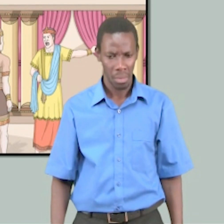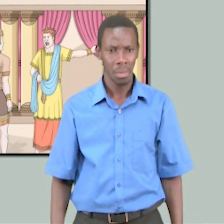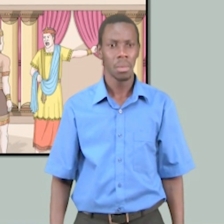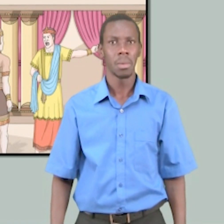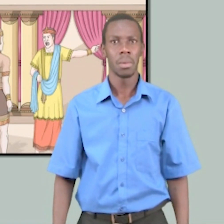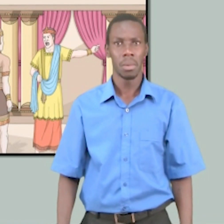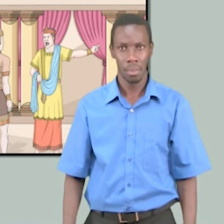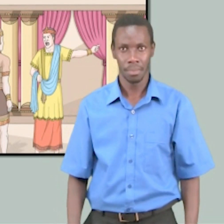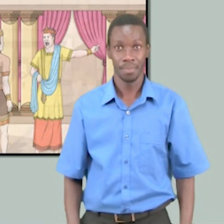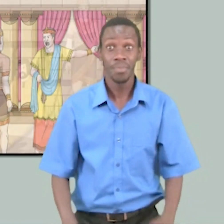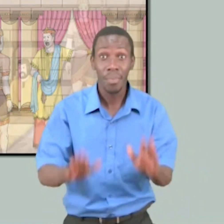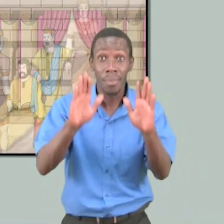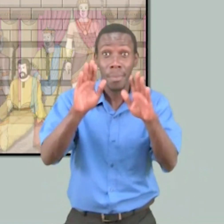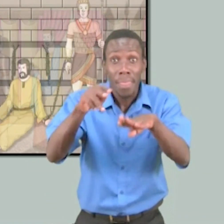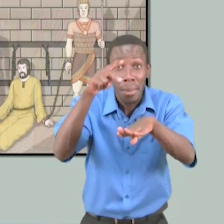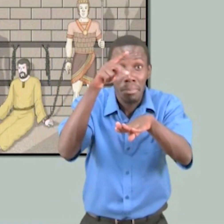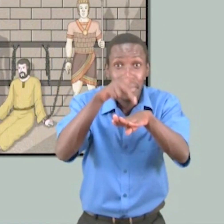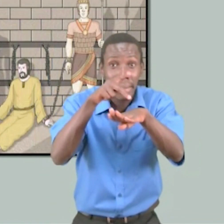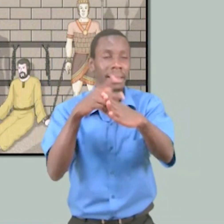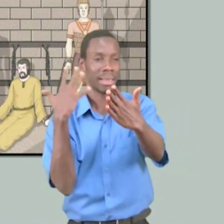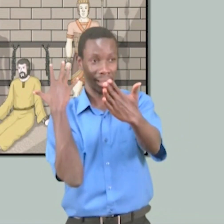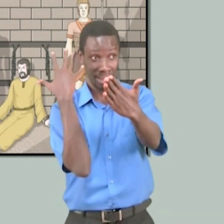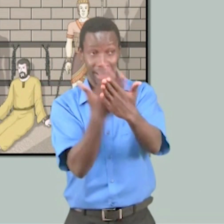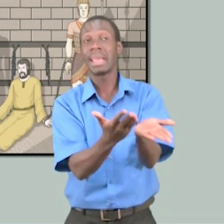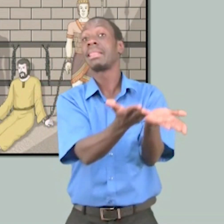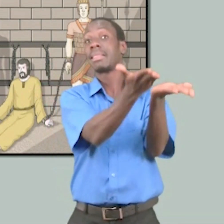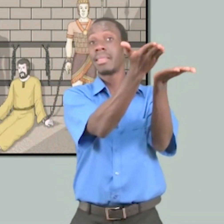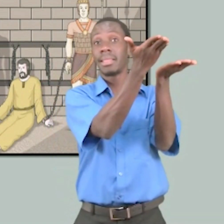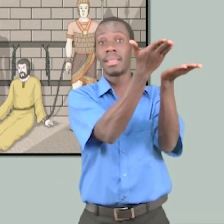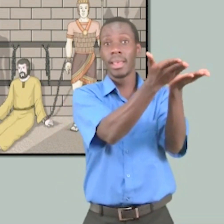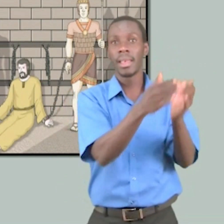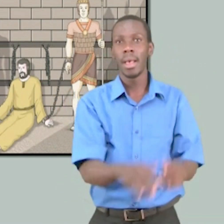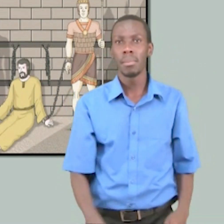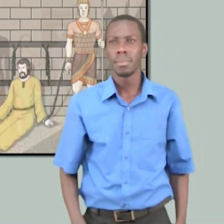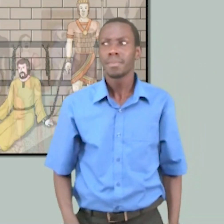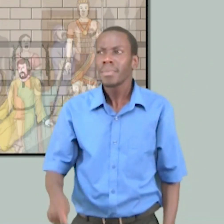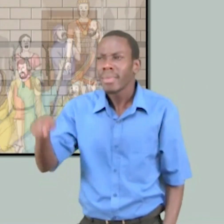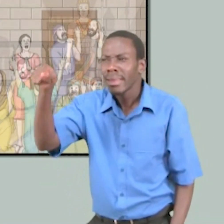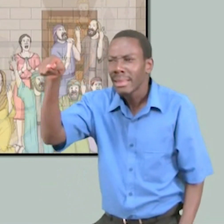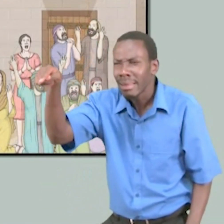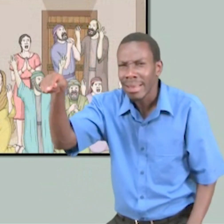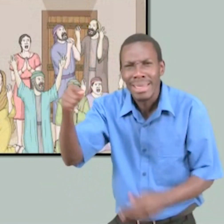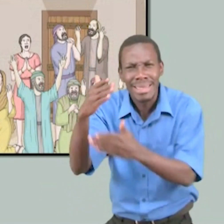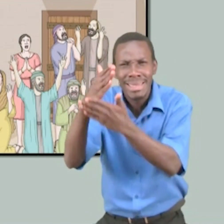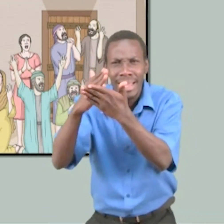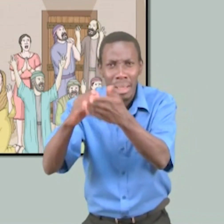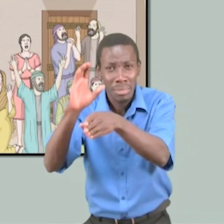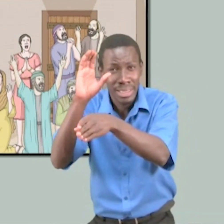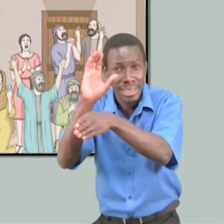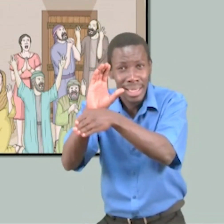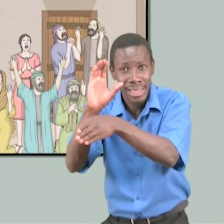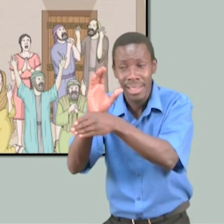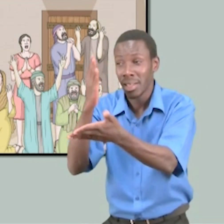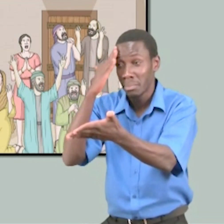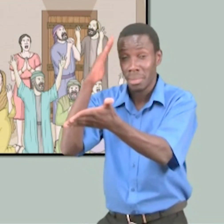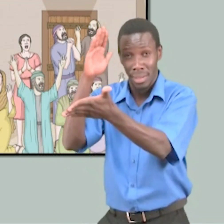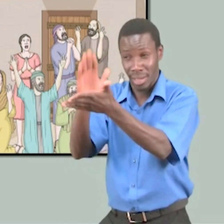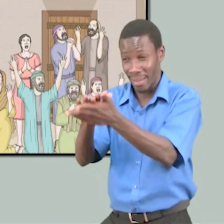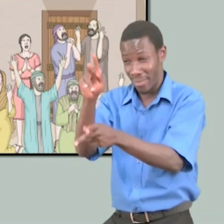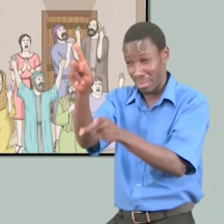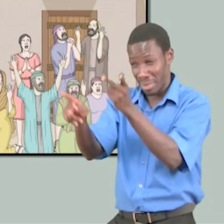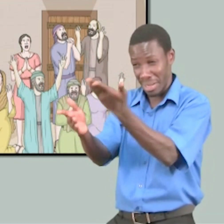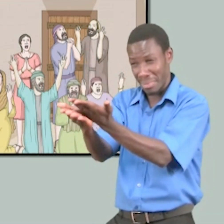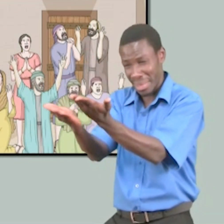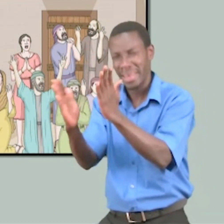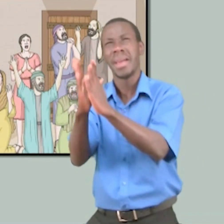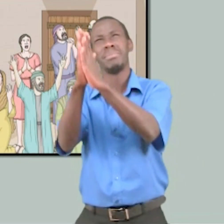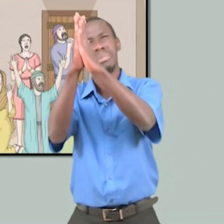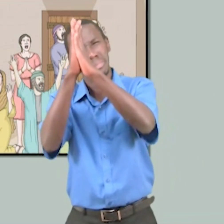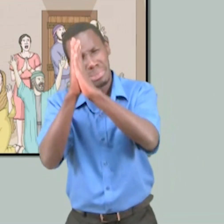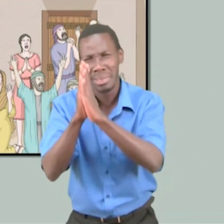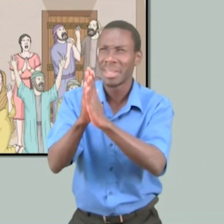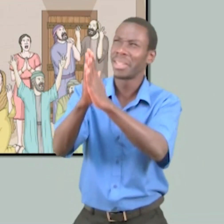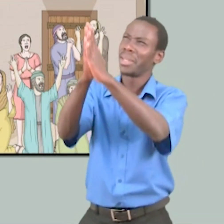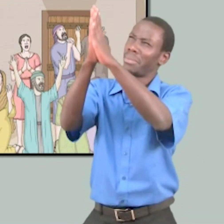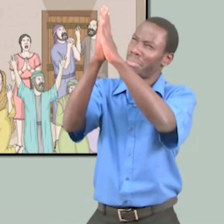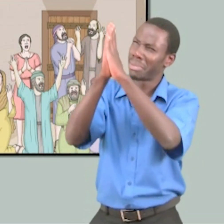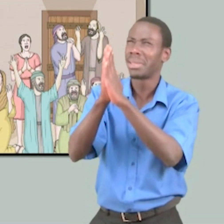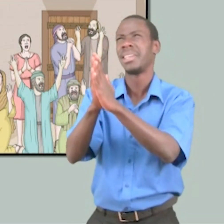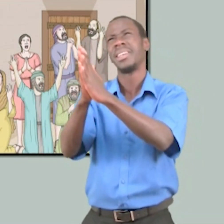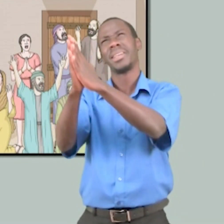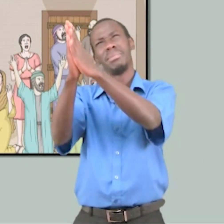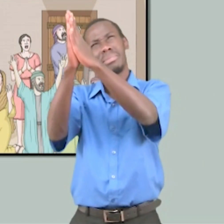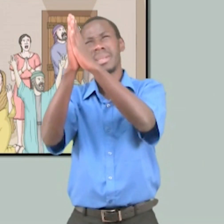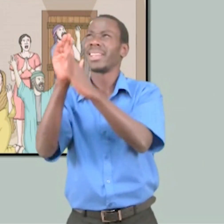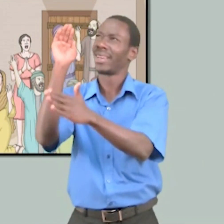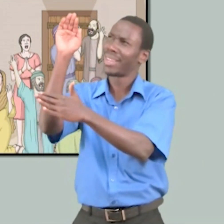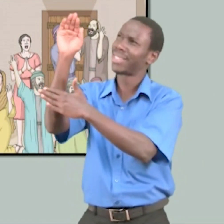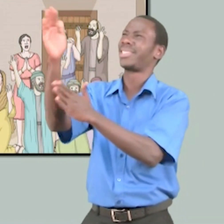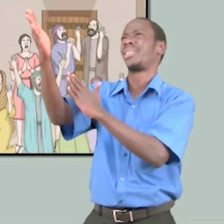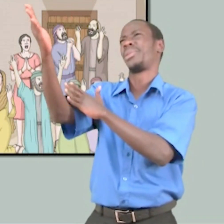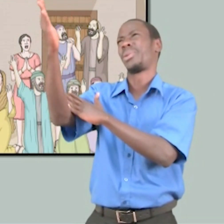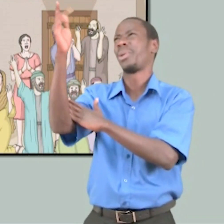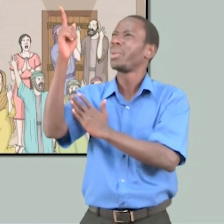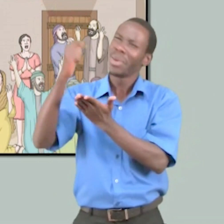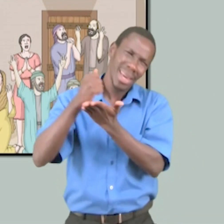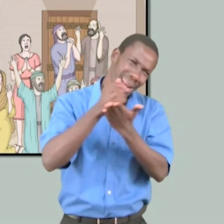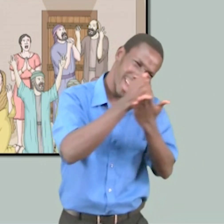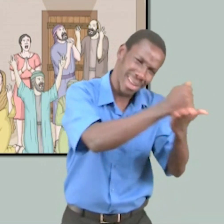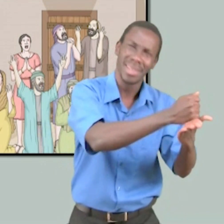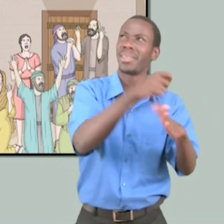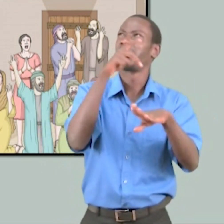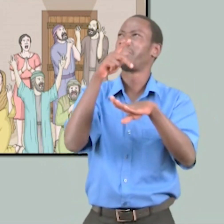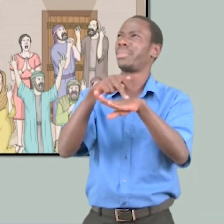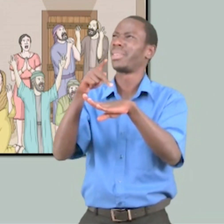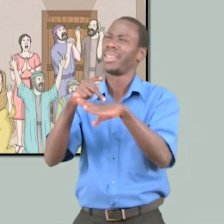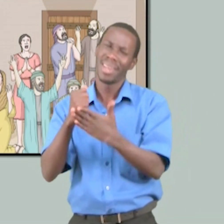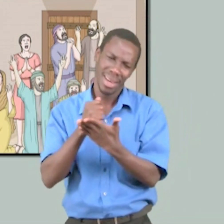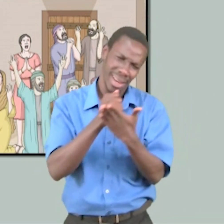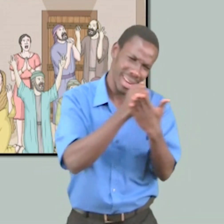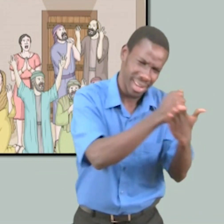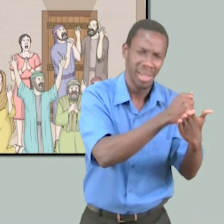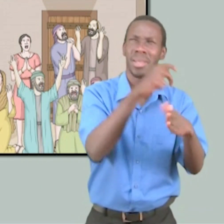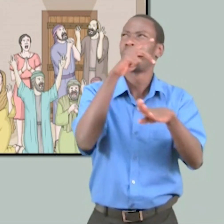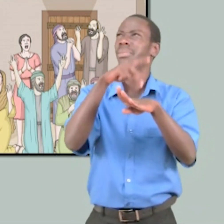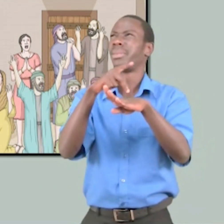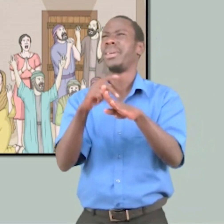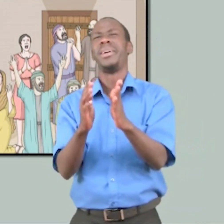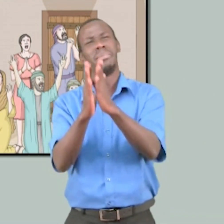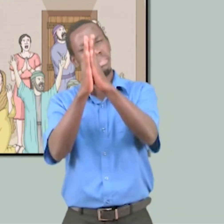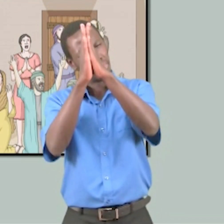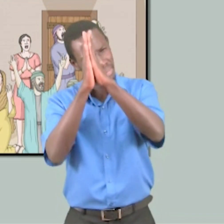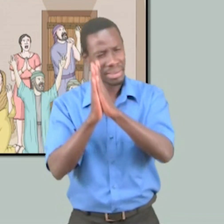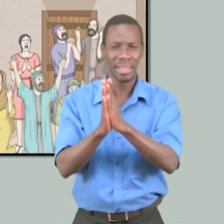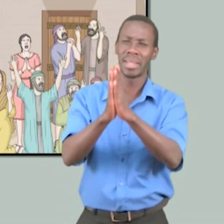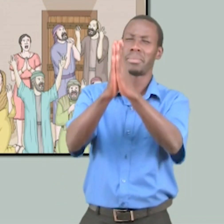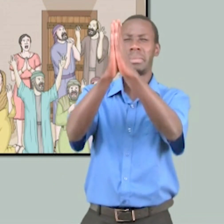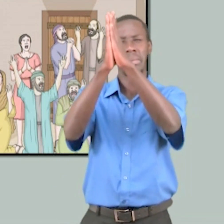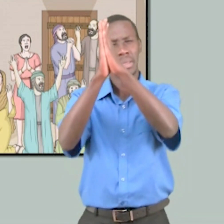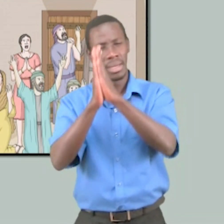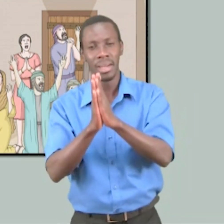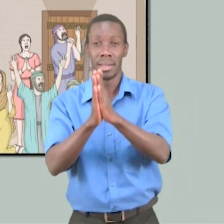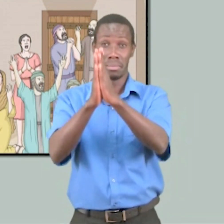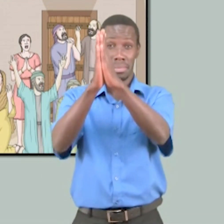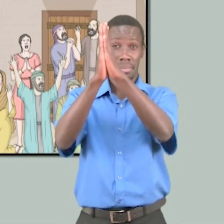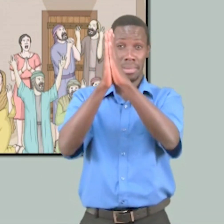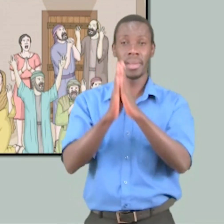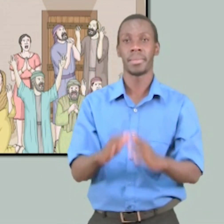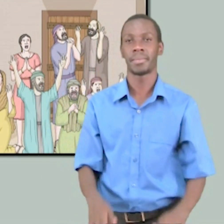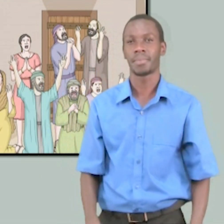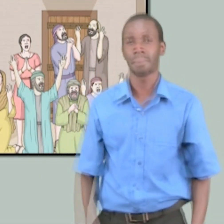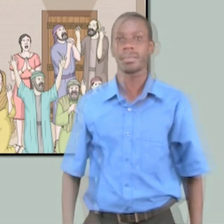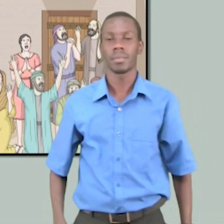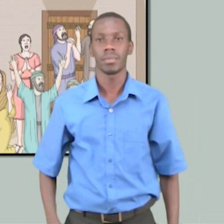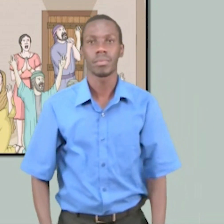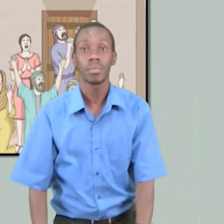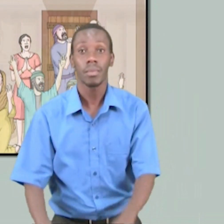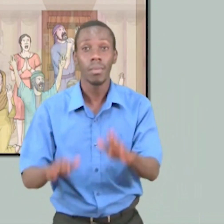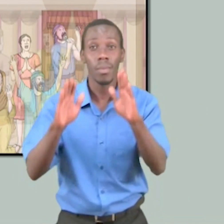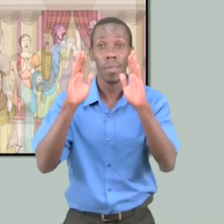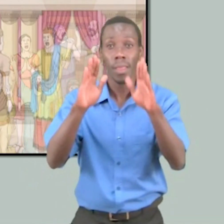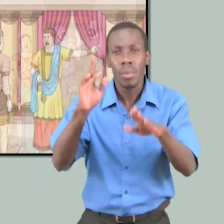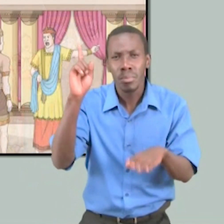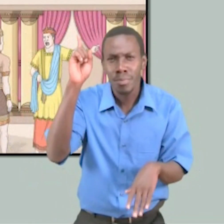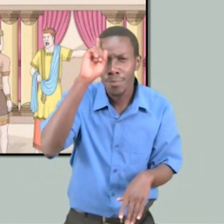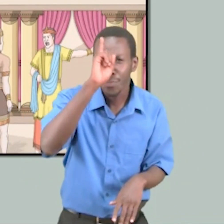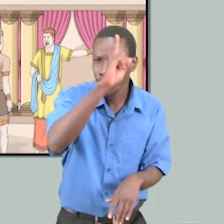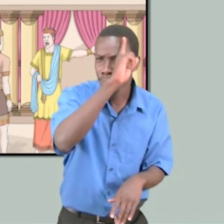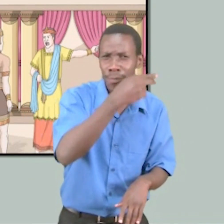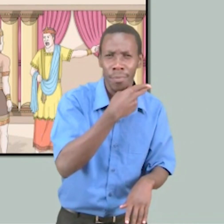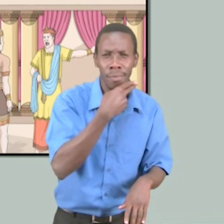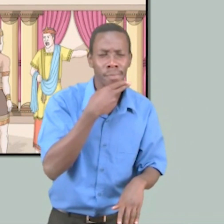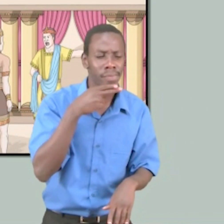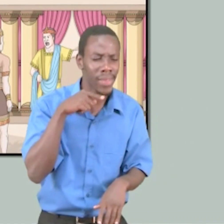So Peter was kept in prison, but the church was fervently praying to God for him.